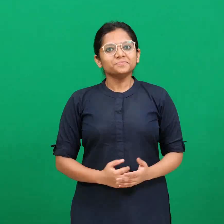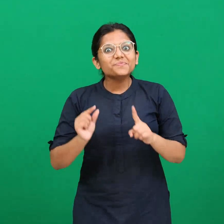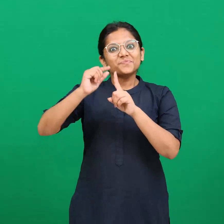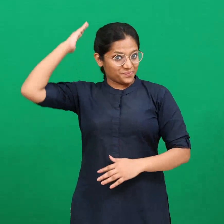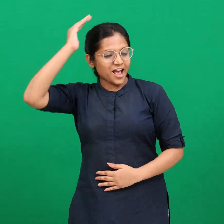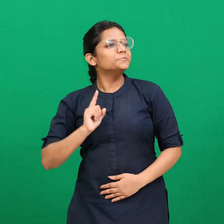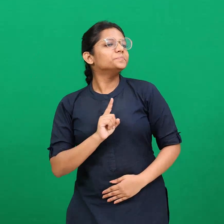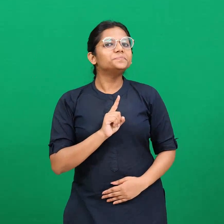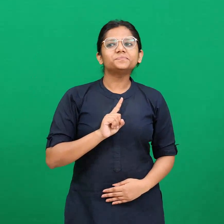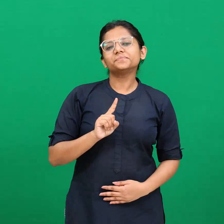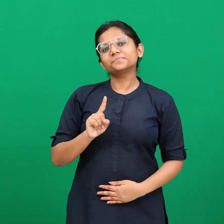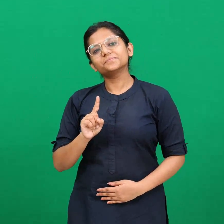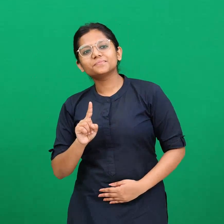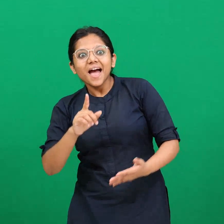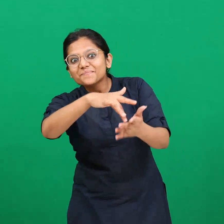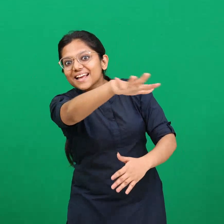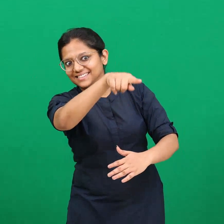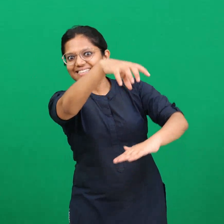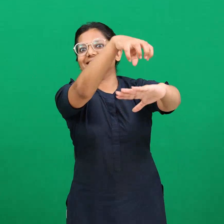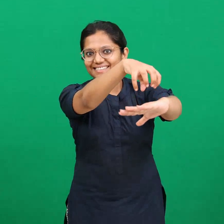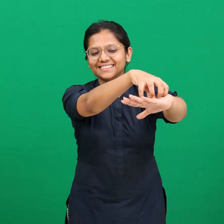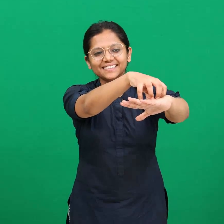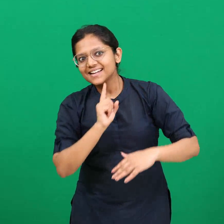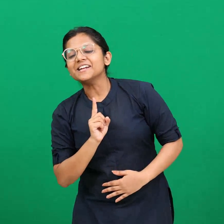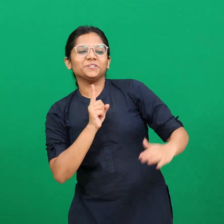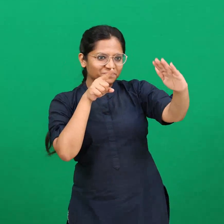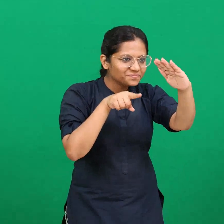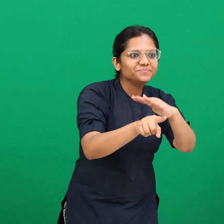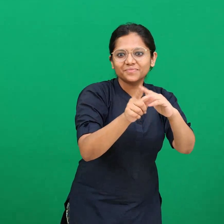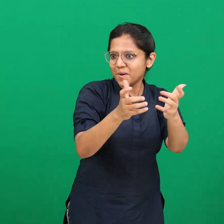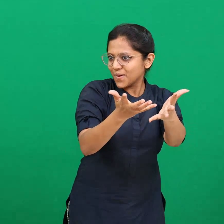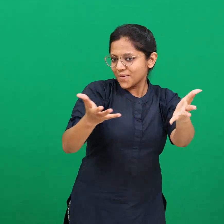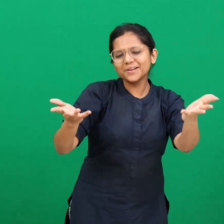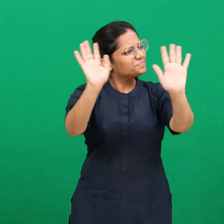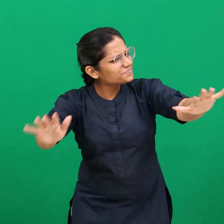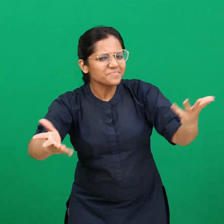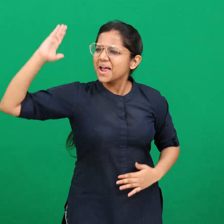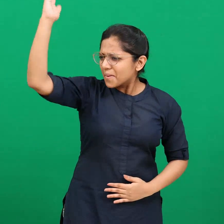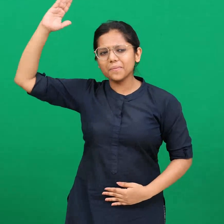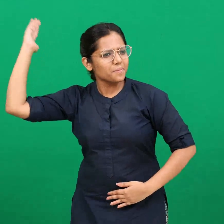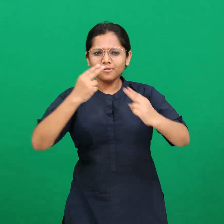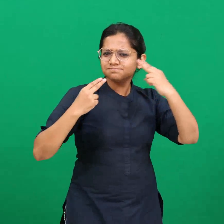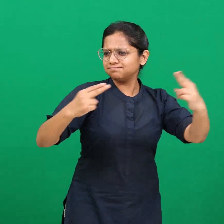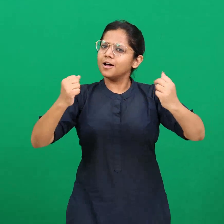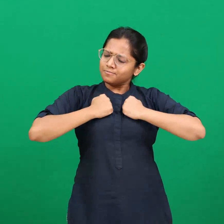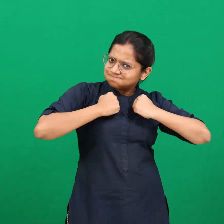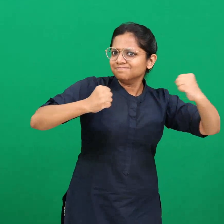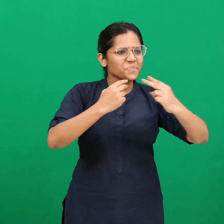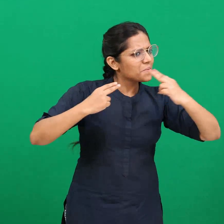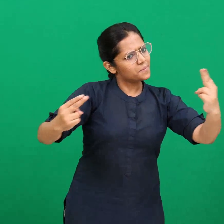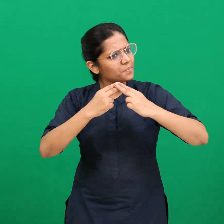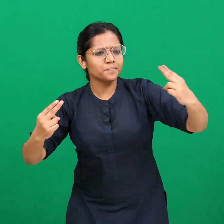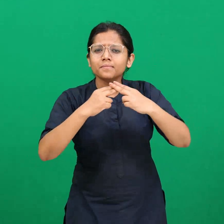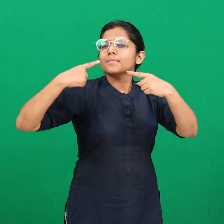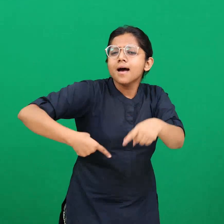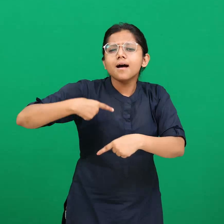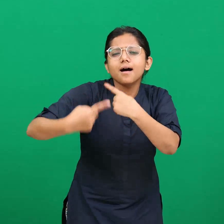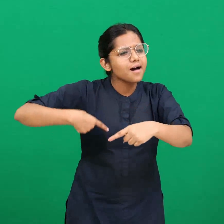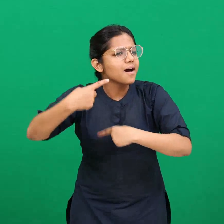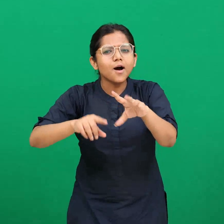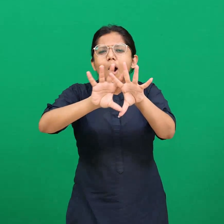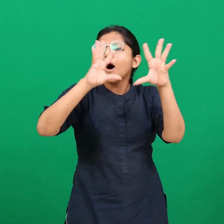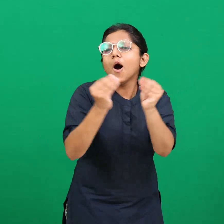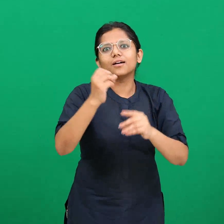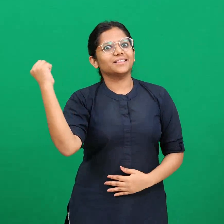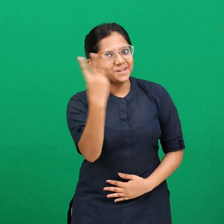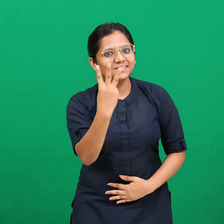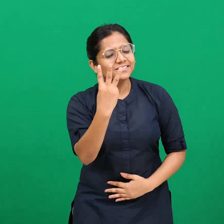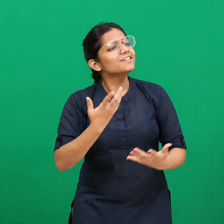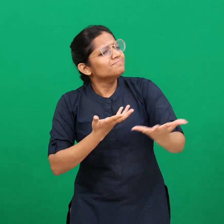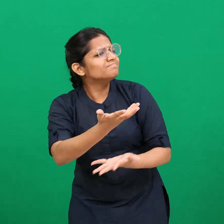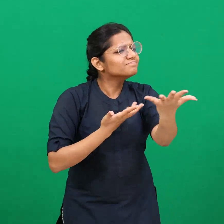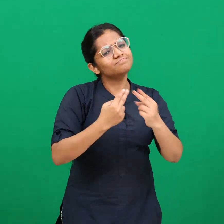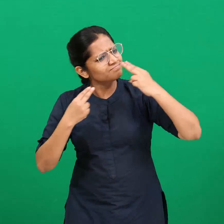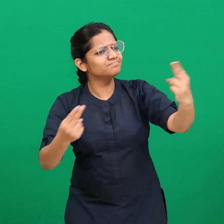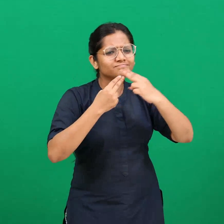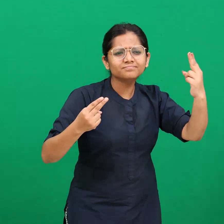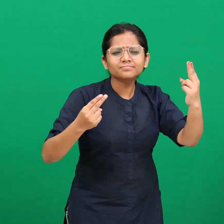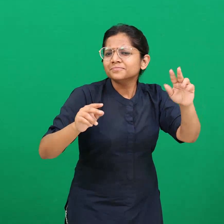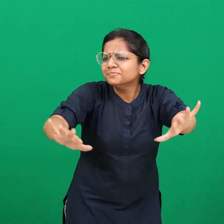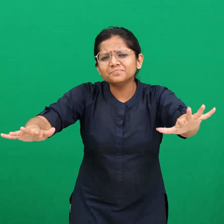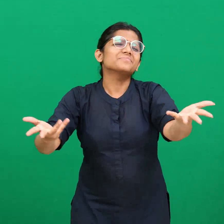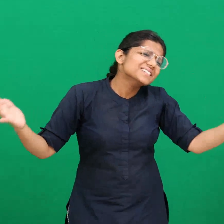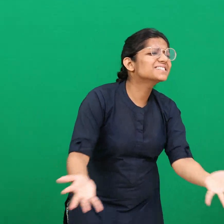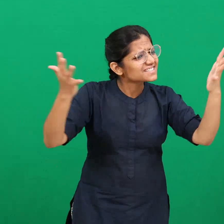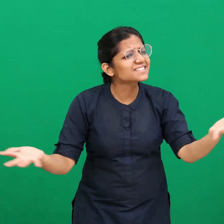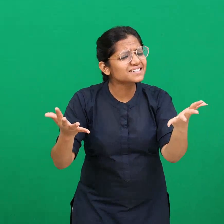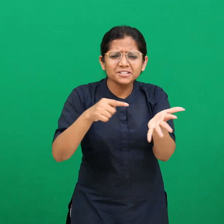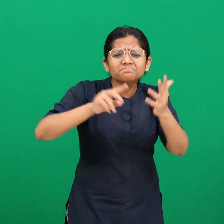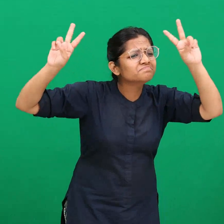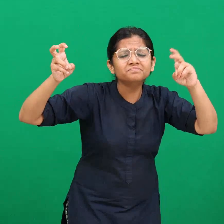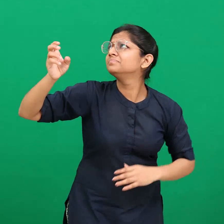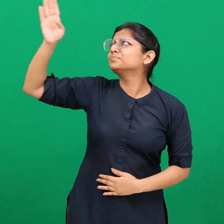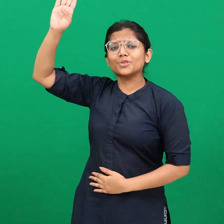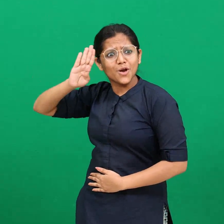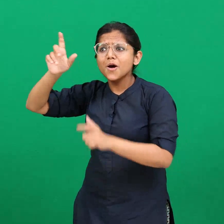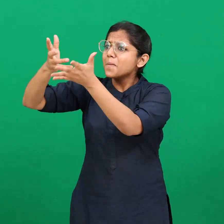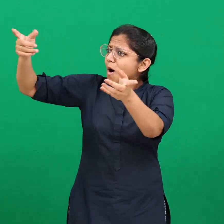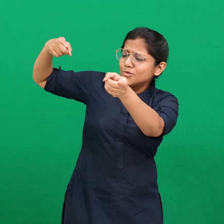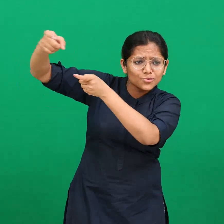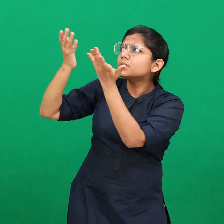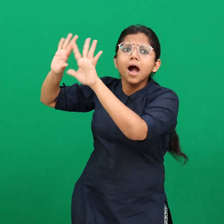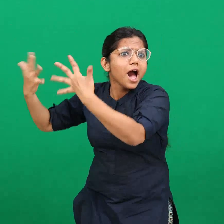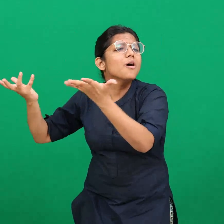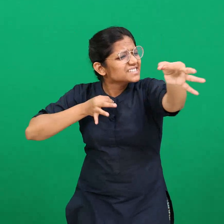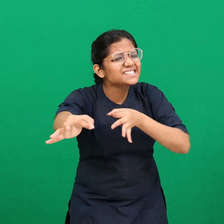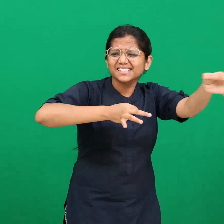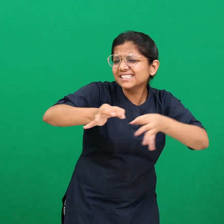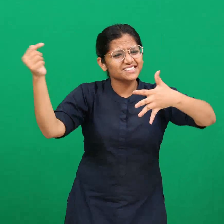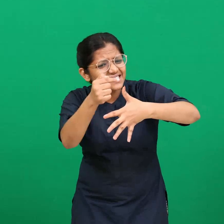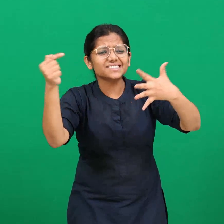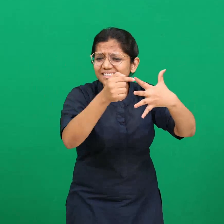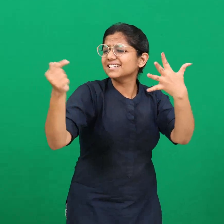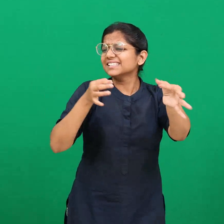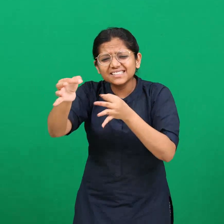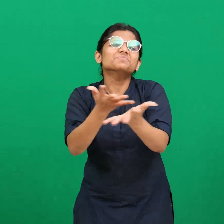Then Paul went into the synagogue and spoke boldly there for three months, arguing persuasively about the kingdom of God.